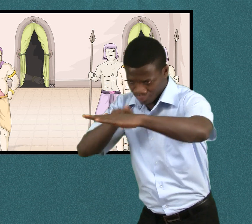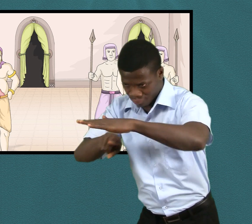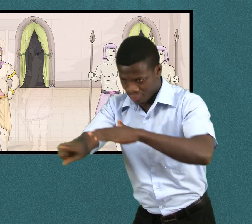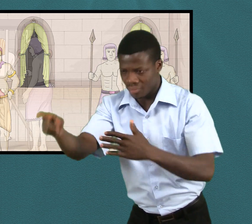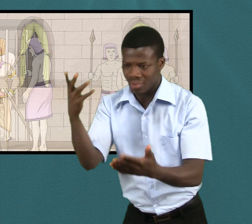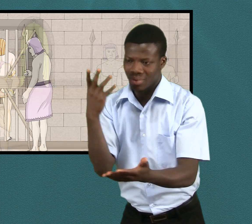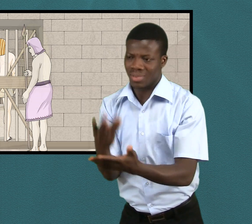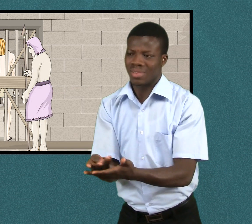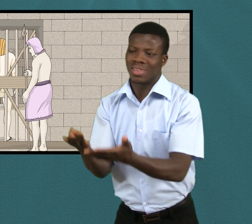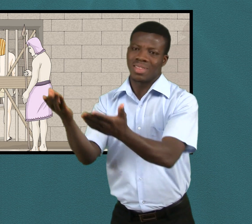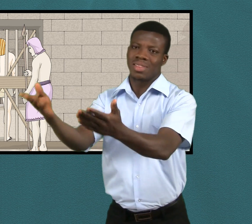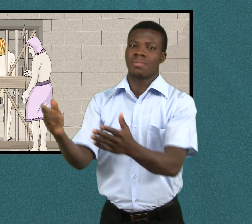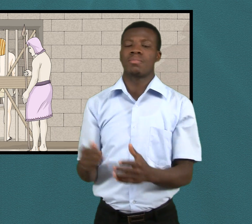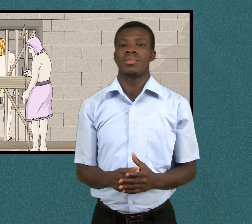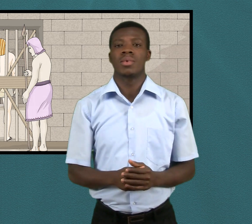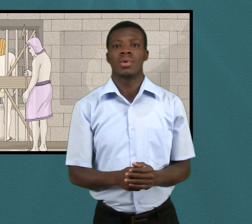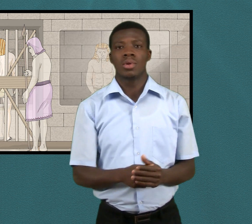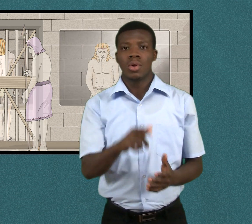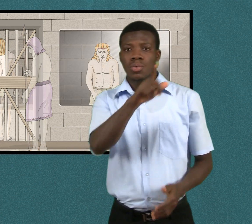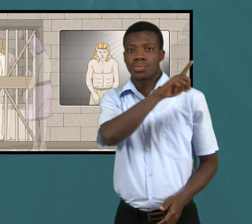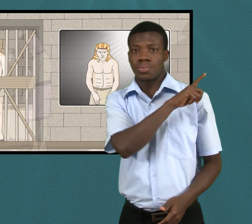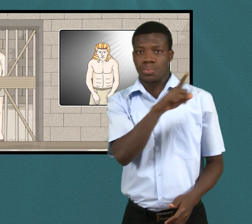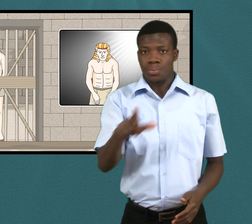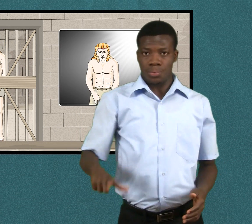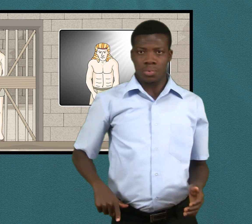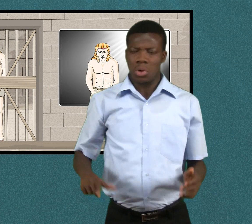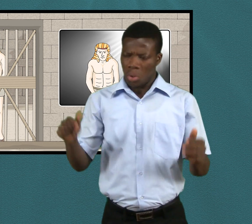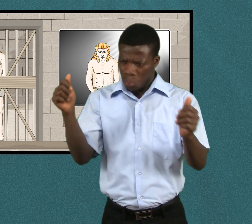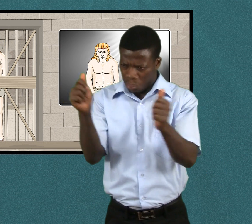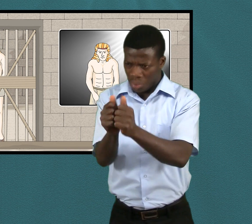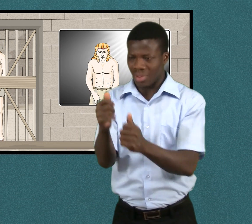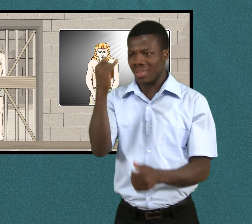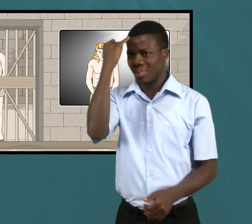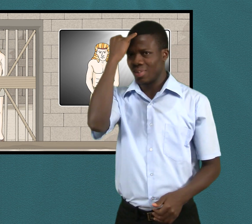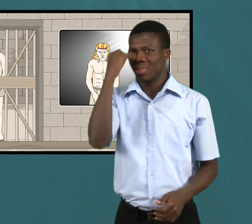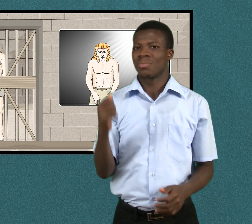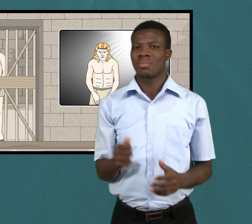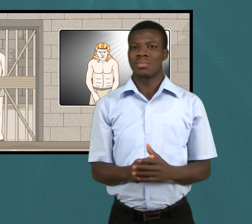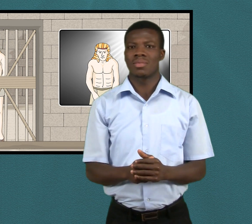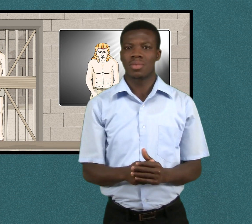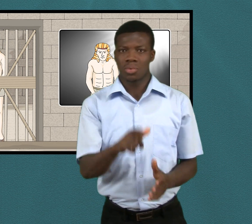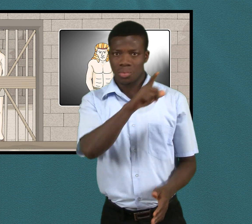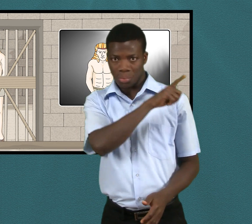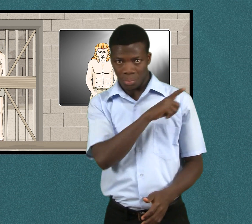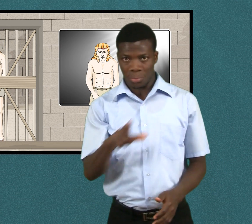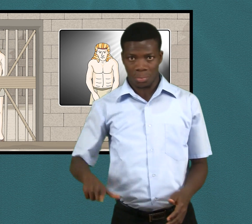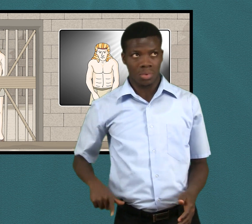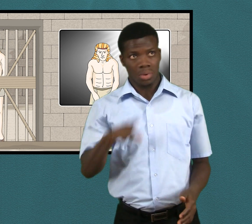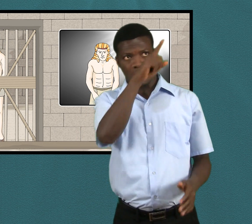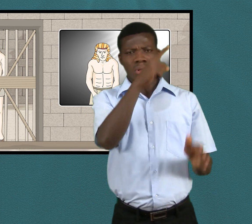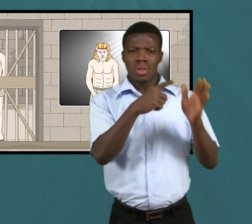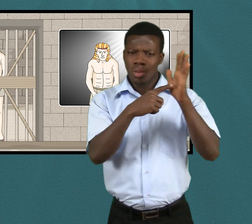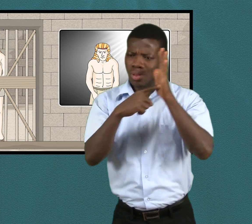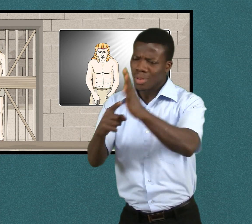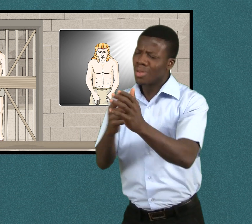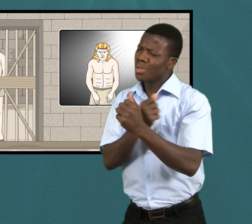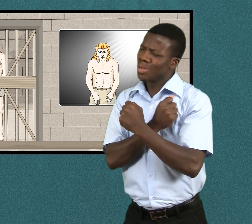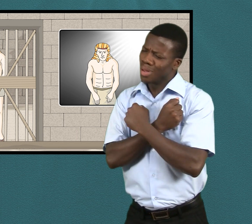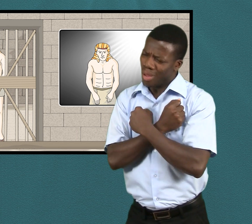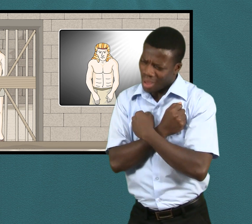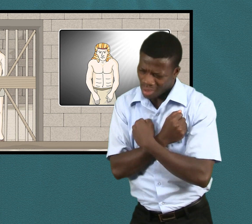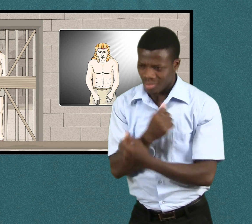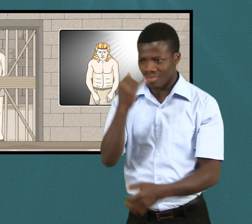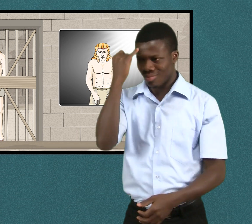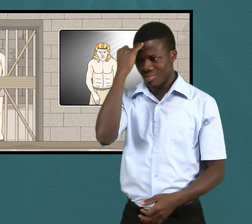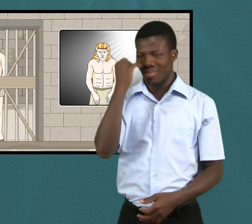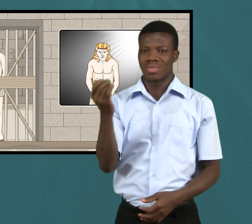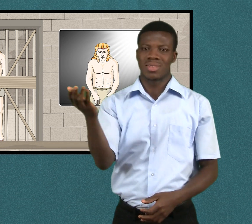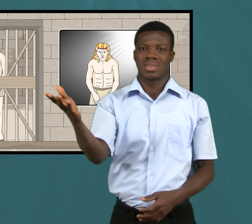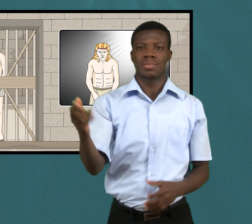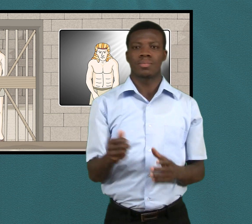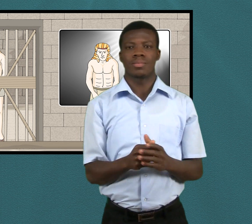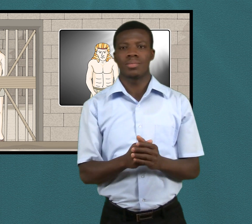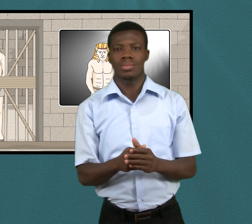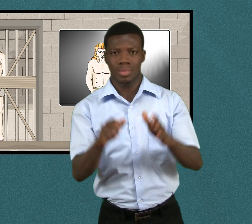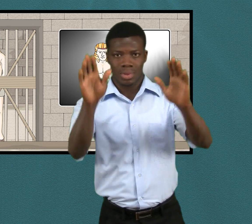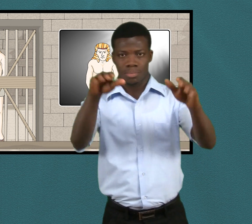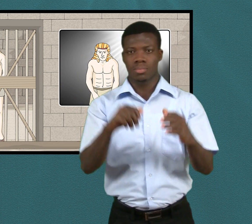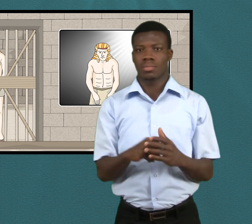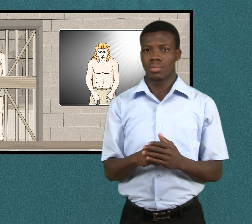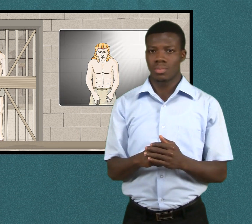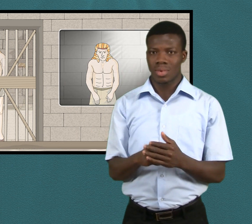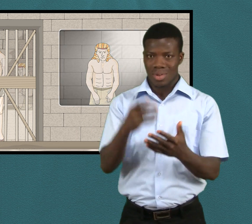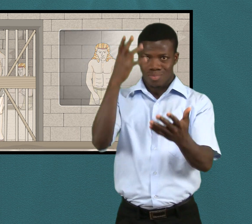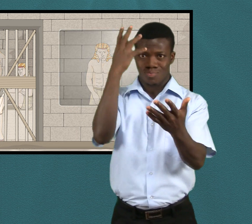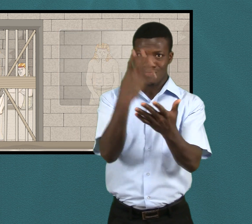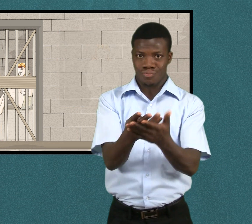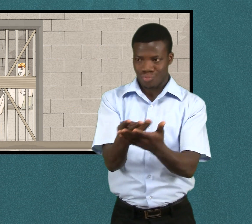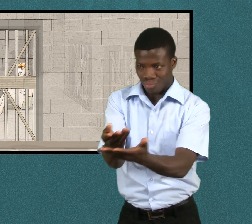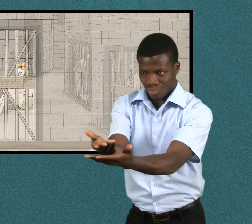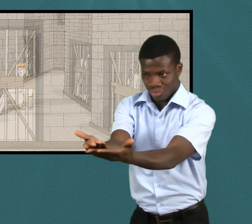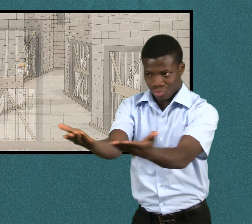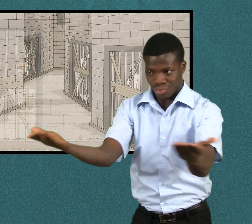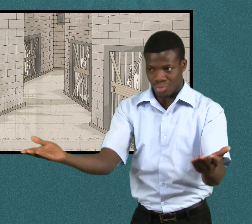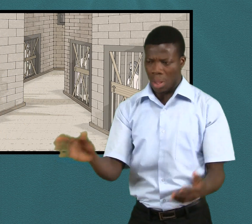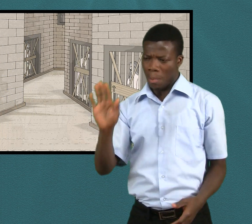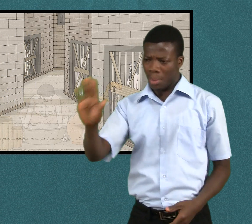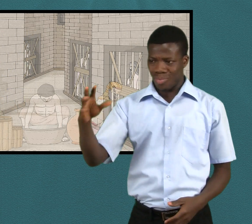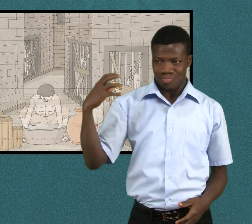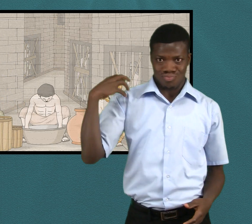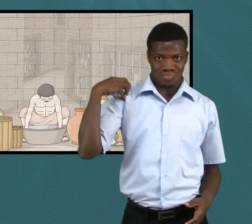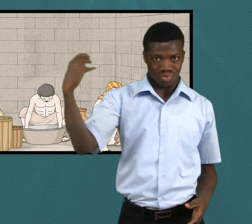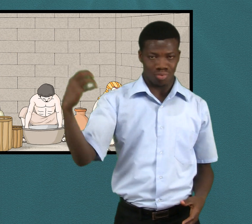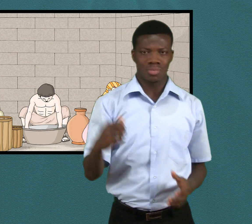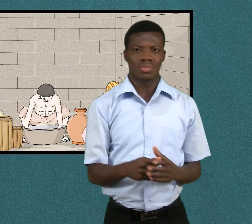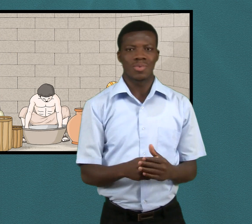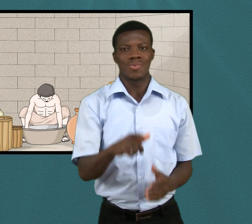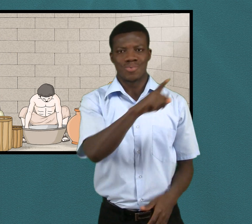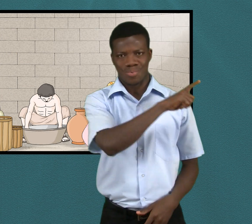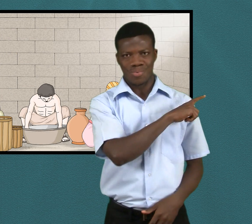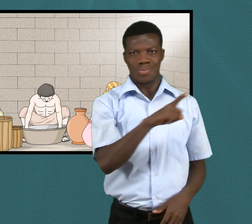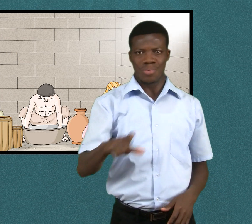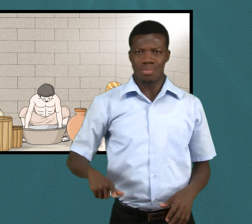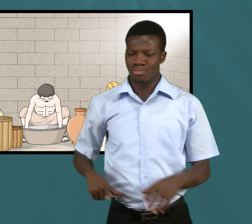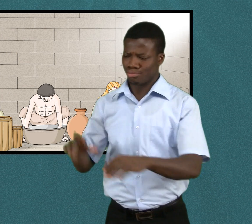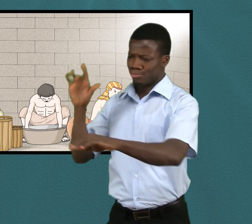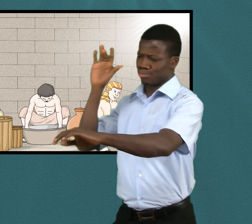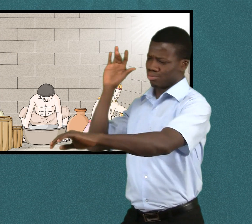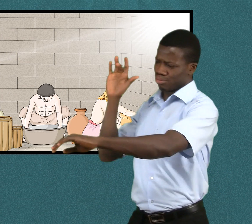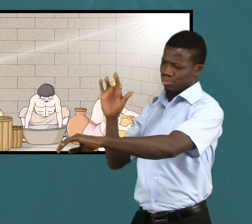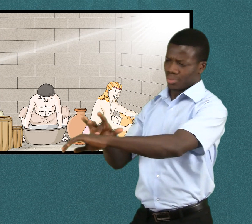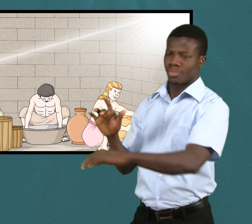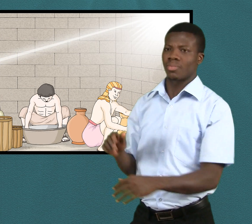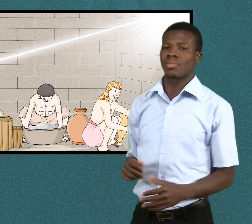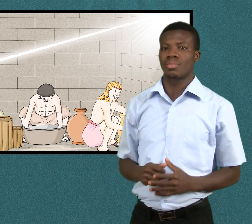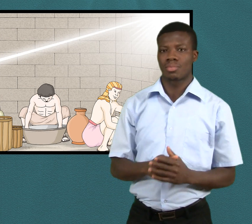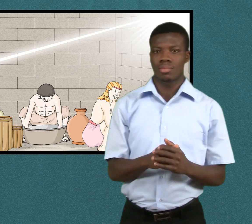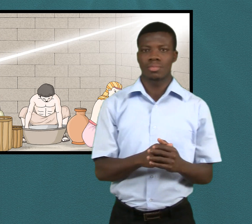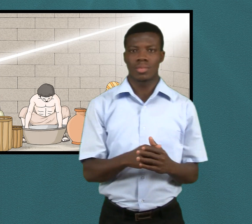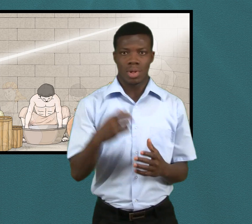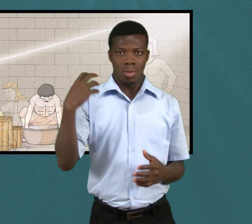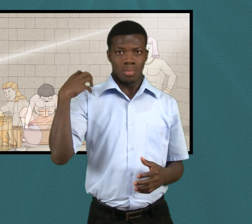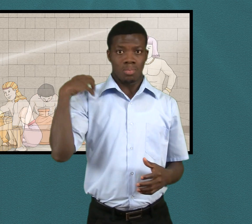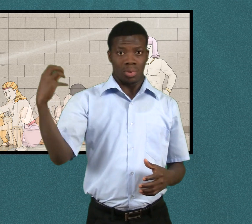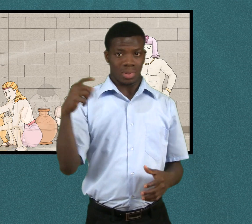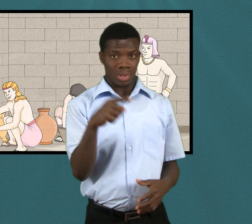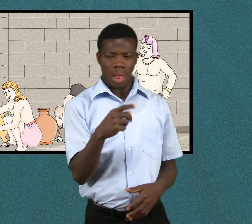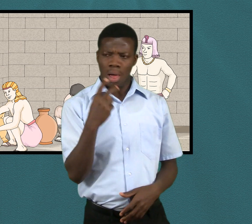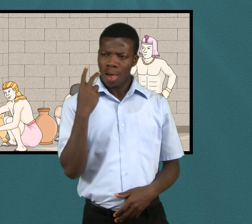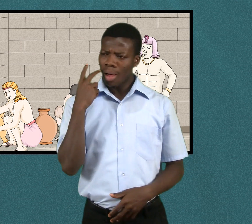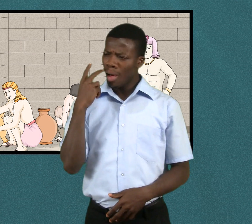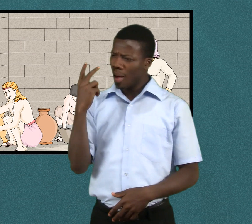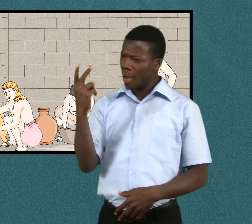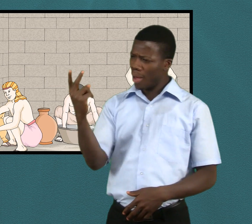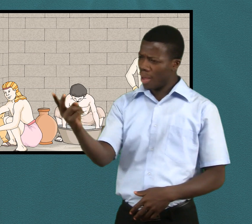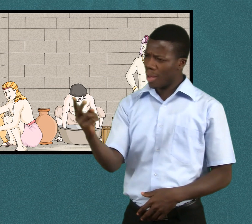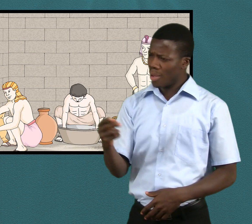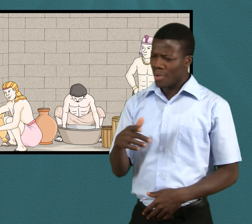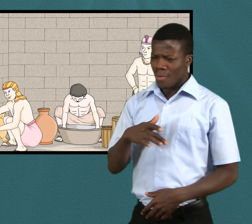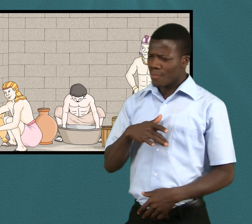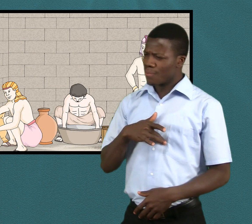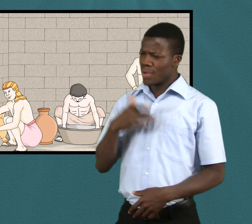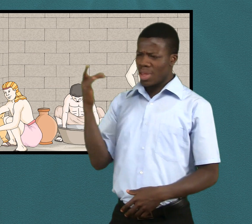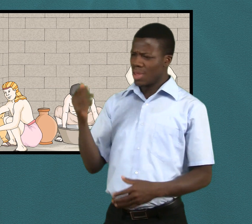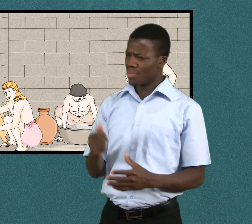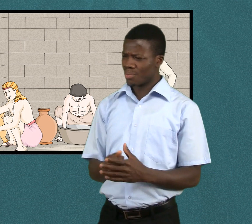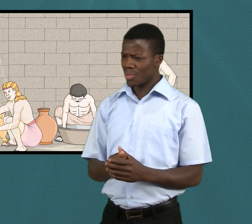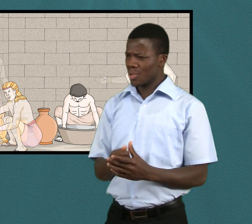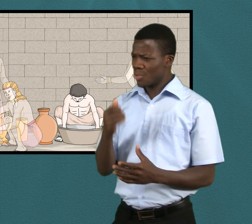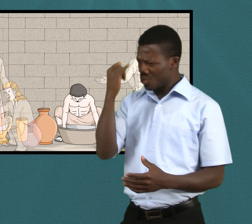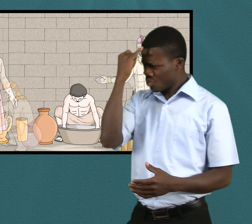While Joseph was there in the prison, the LORD was with him and extended kindness to him, granting him favor in the eyes of the prison warden.